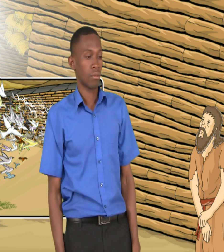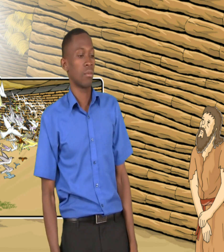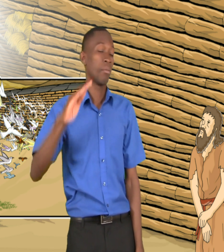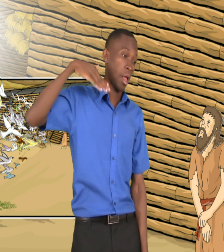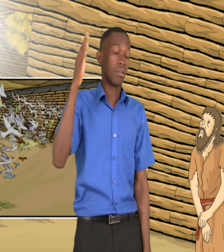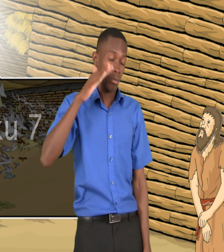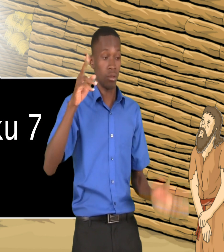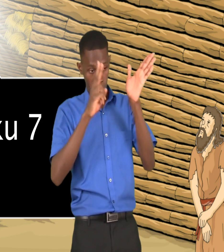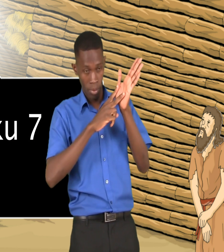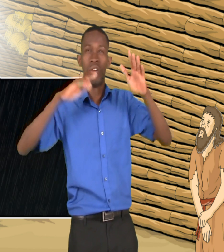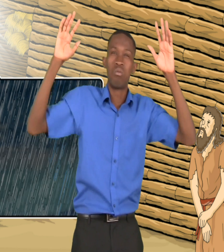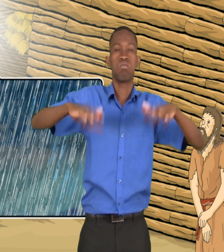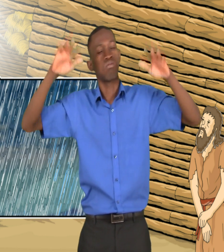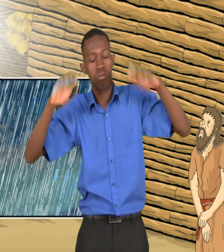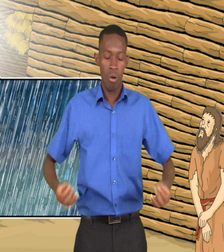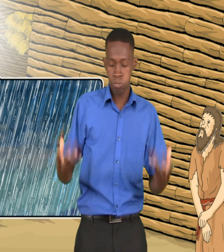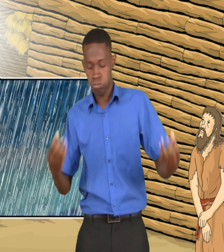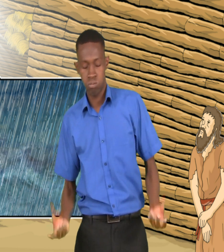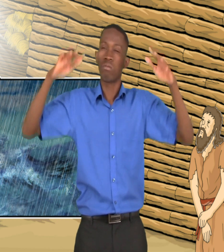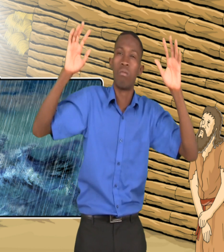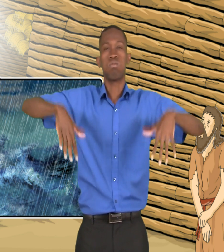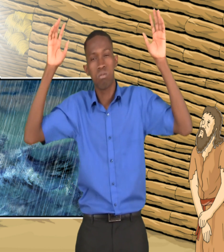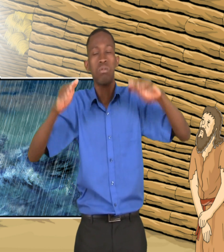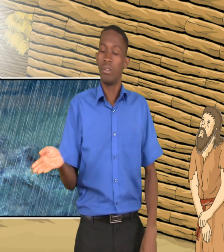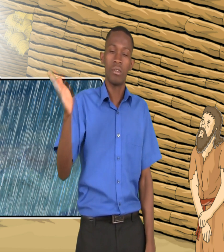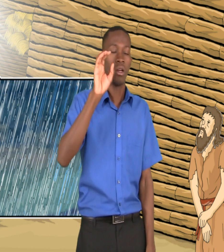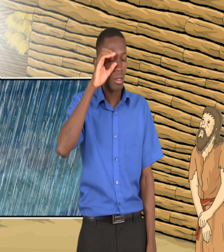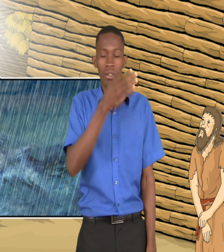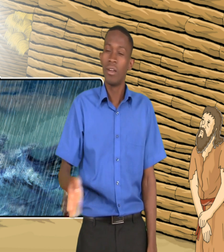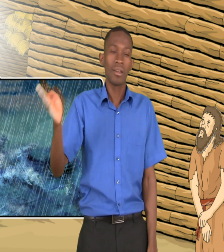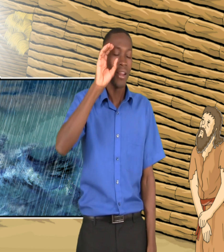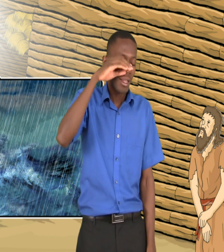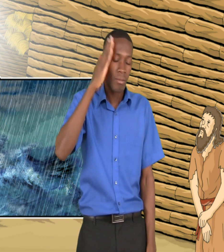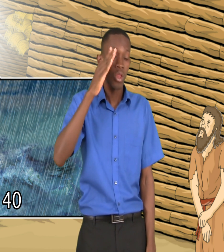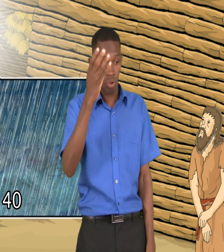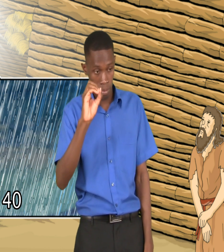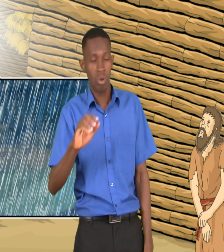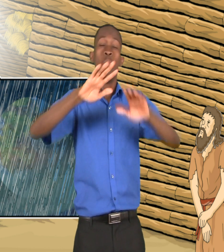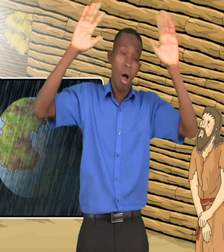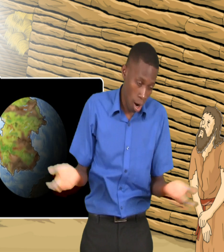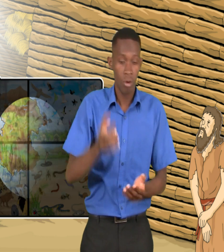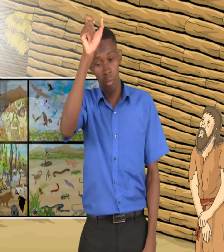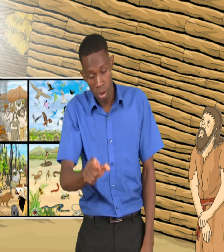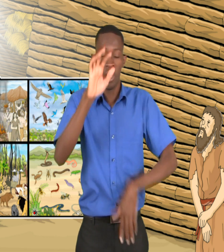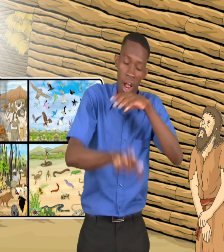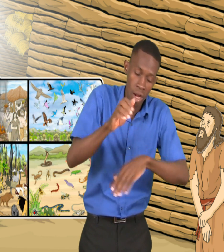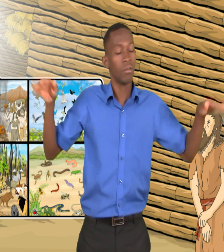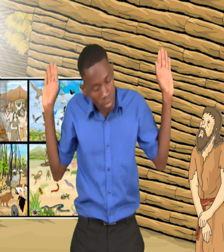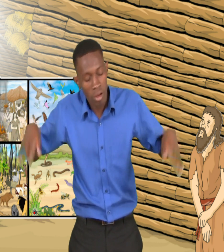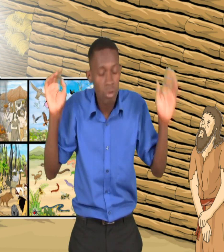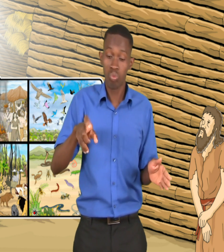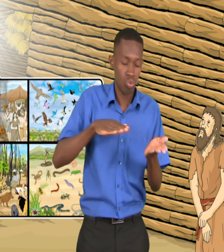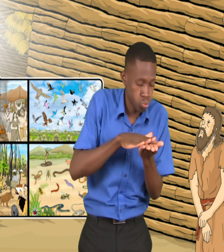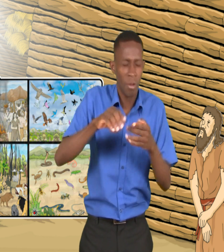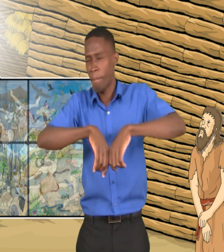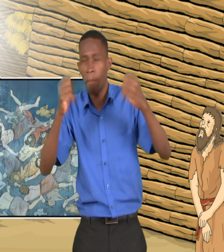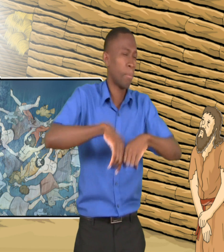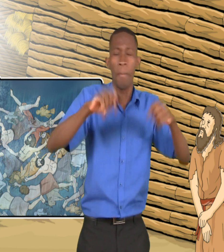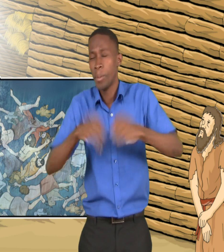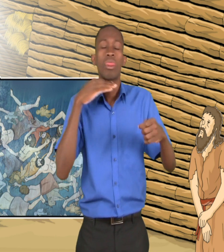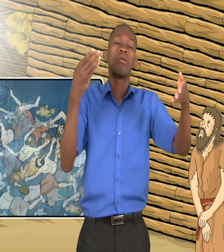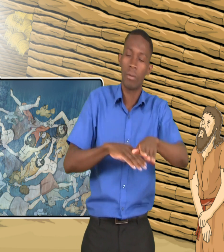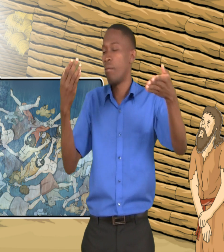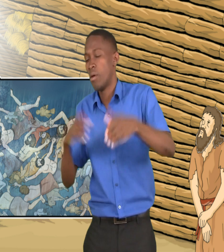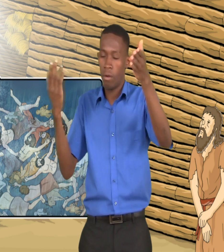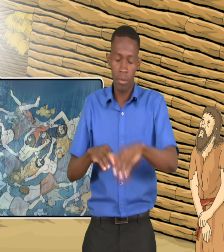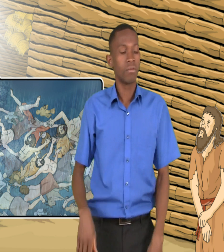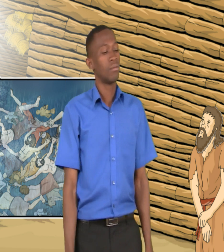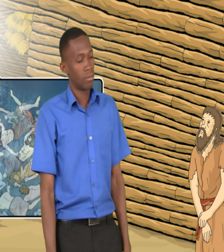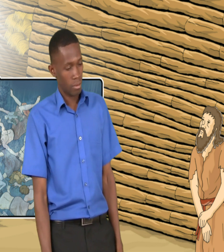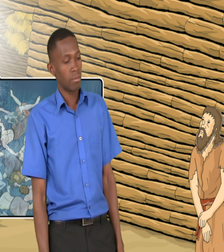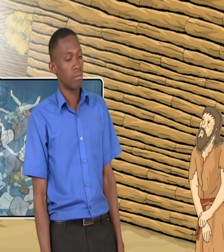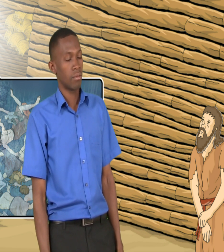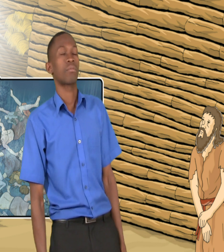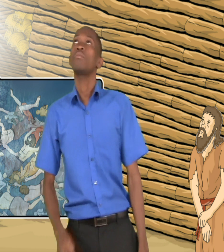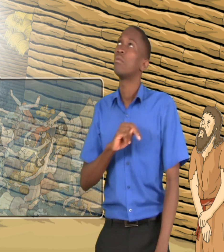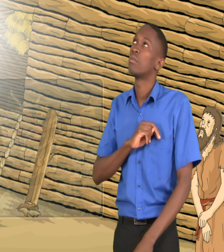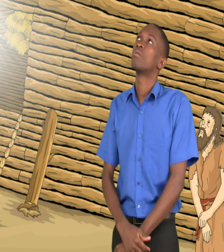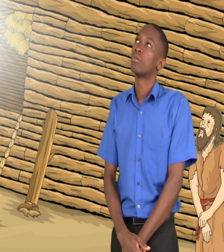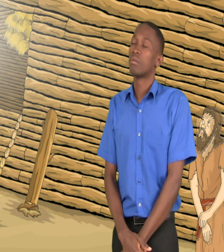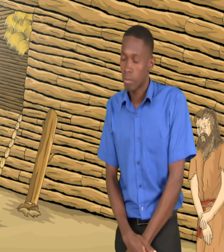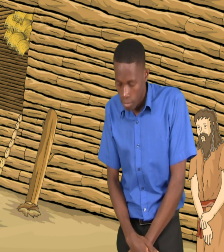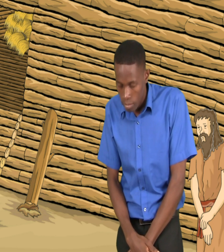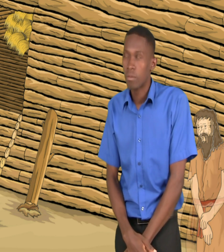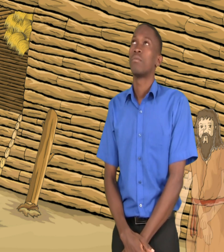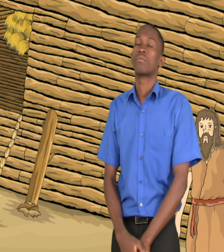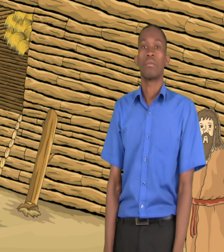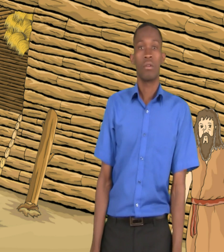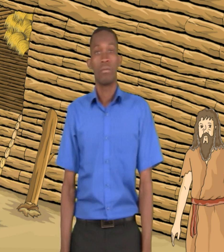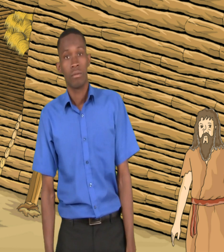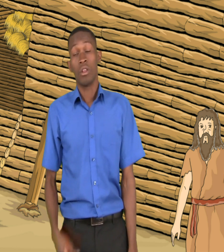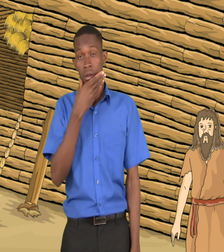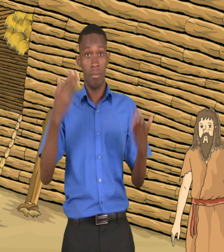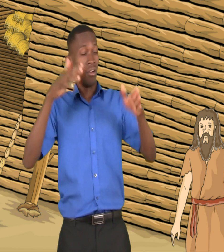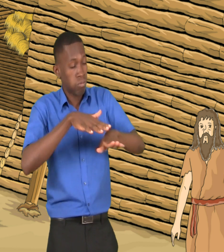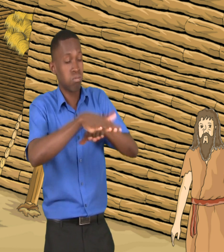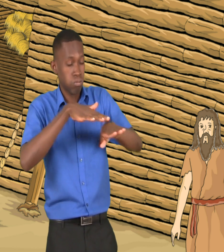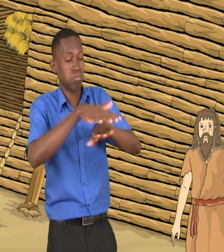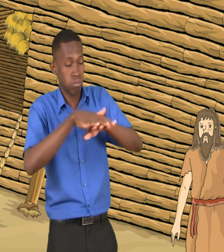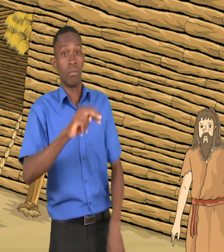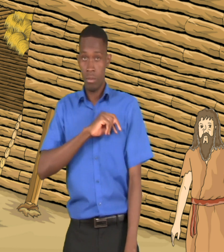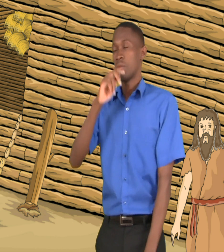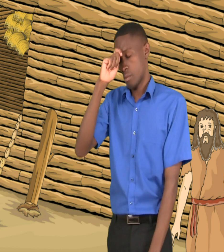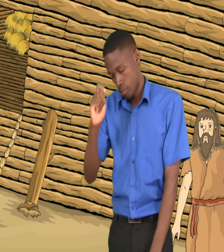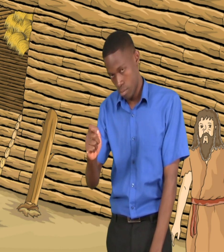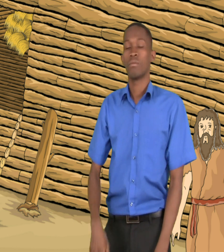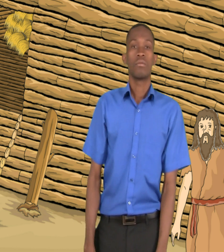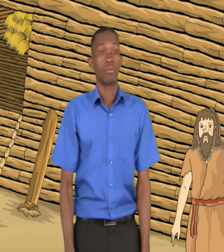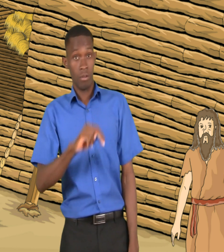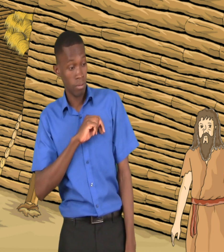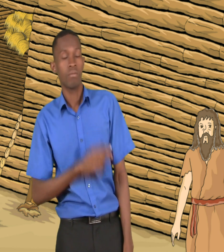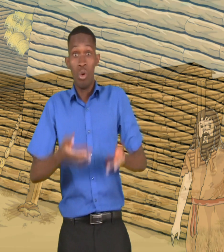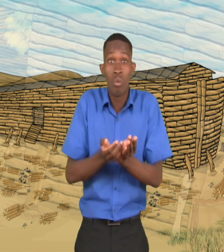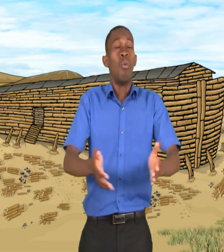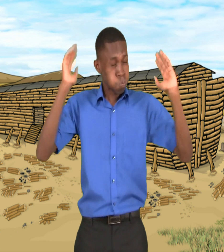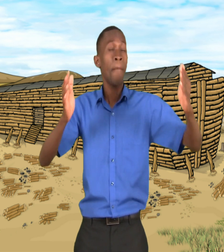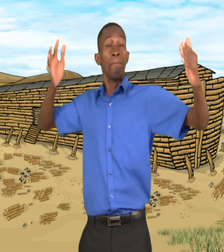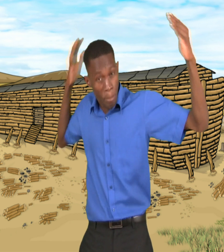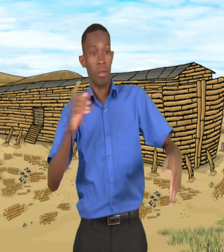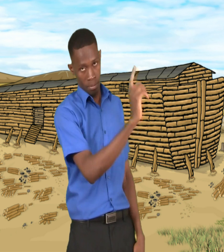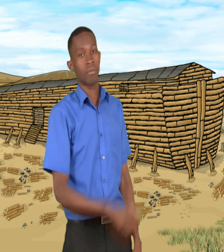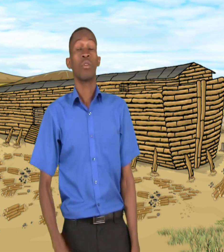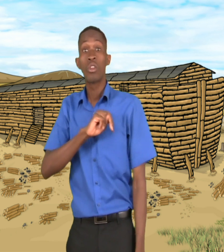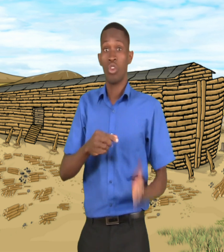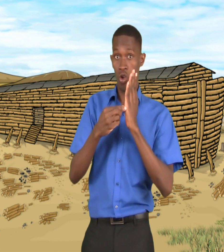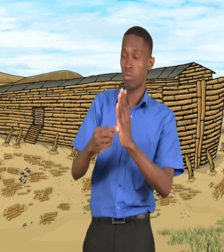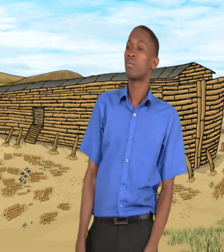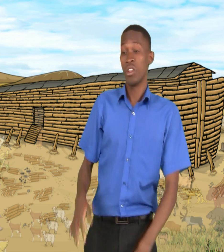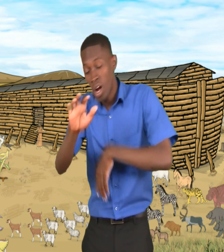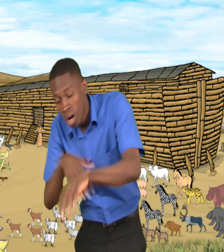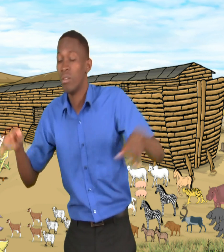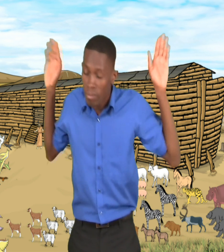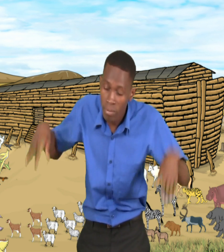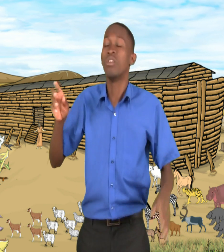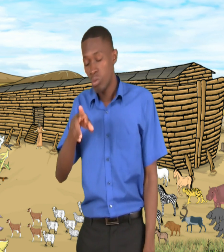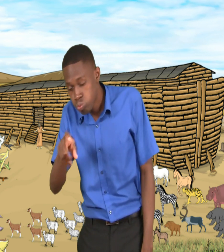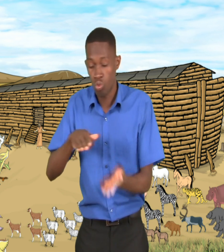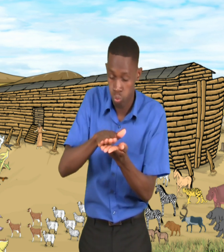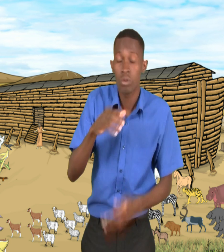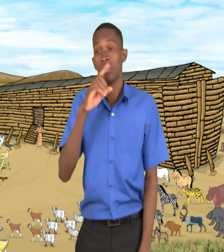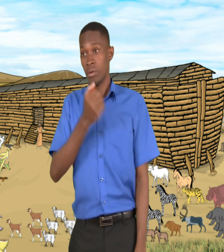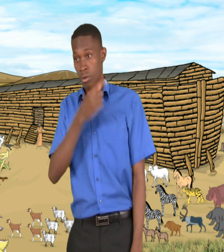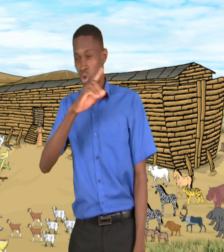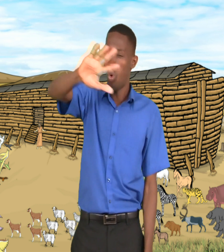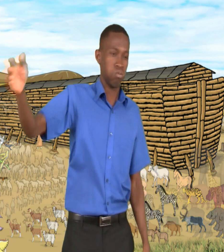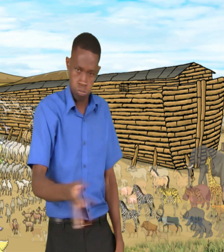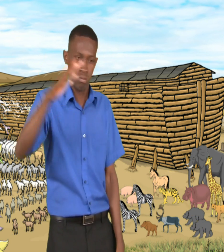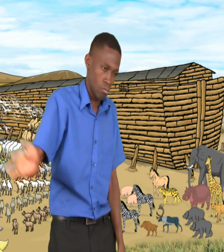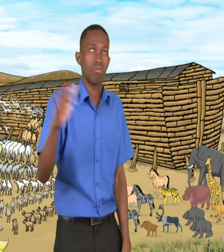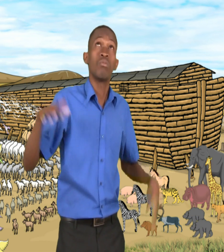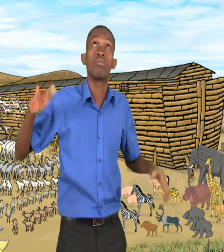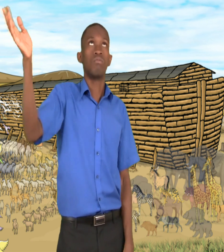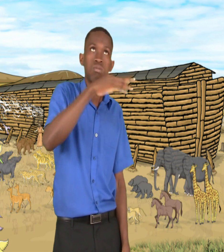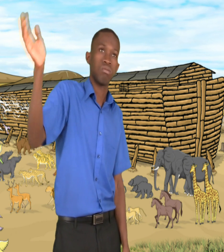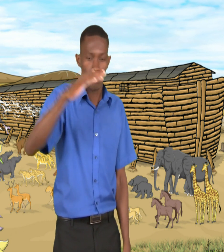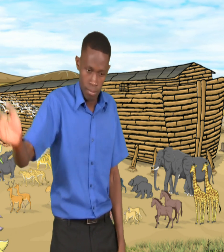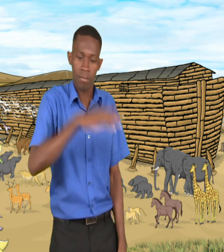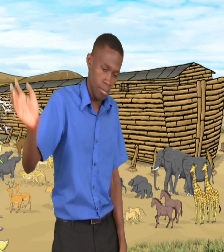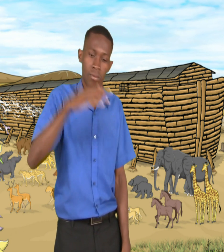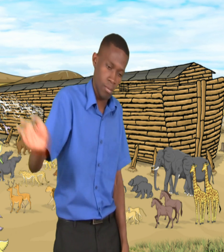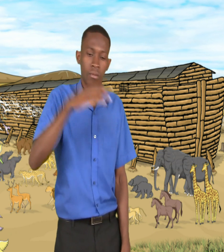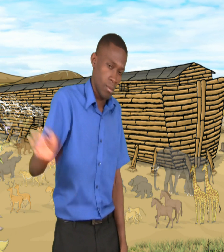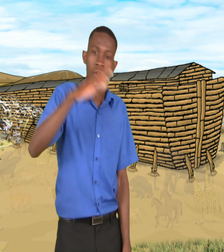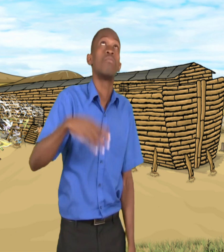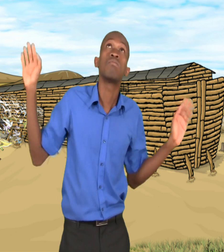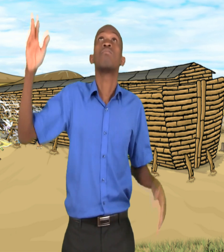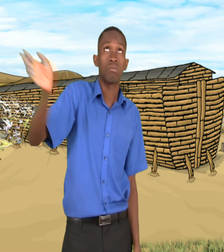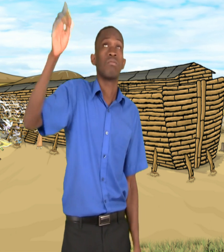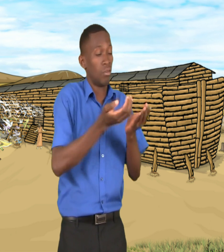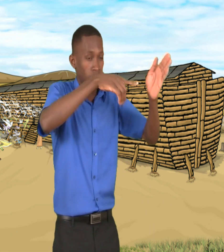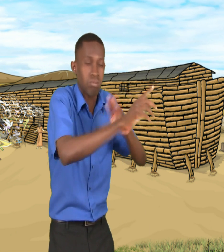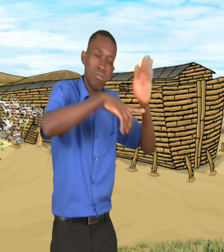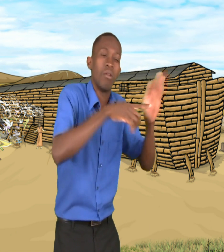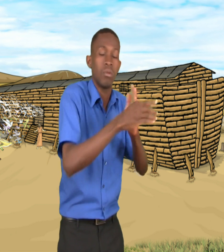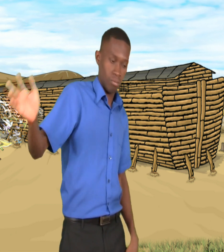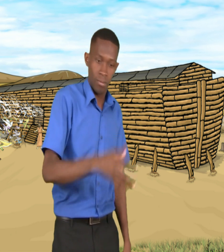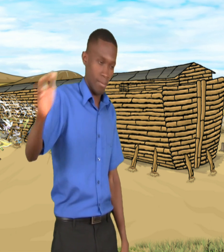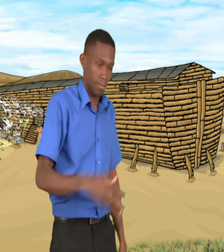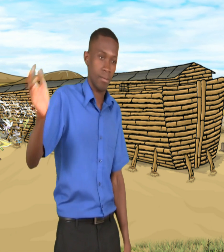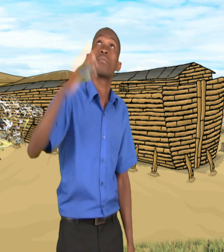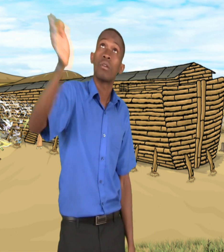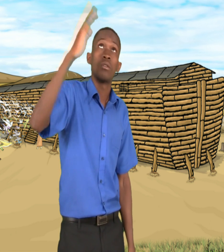For seven days from now I will send rain on the earth for forty days and forty nights, and I will wipe from the face of the earth every living thing I have made.”